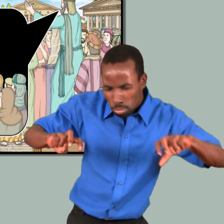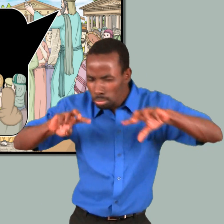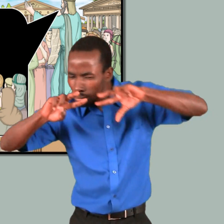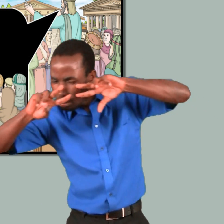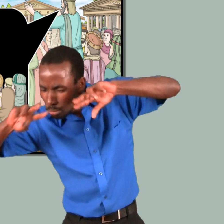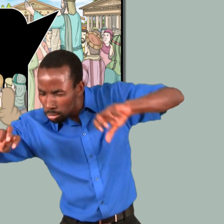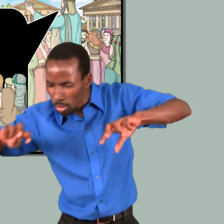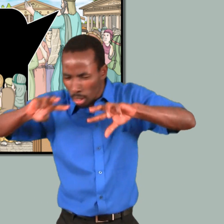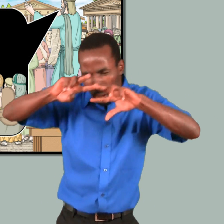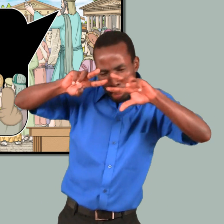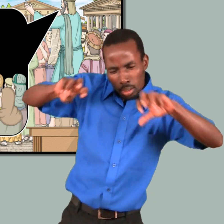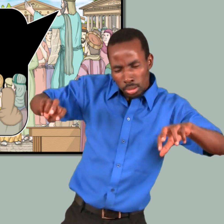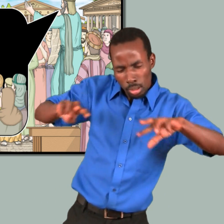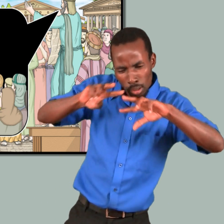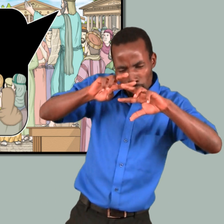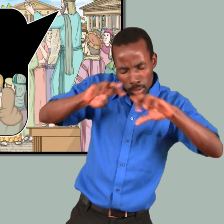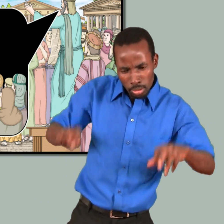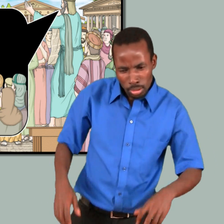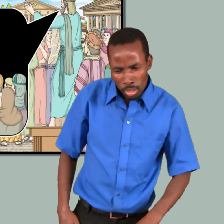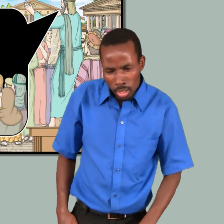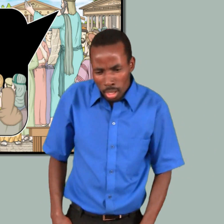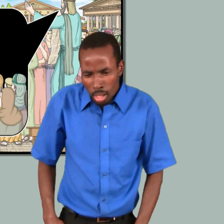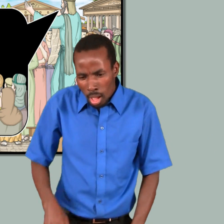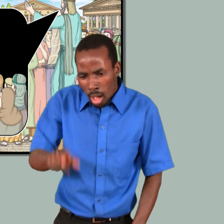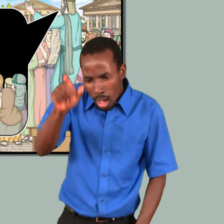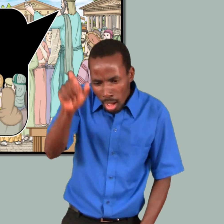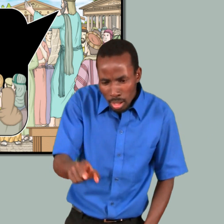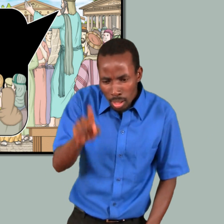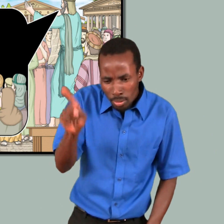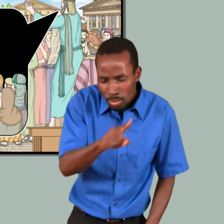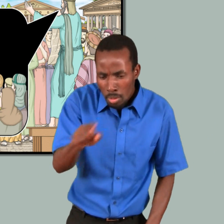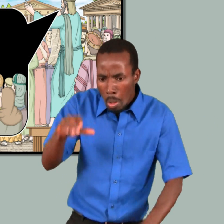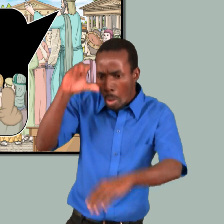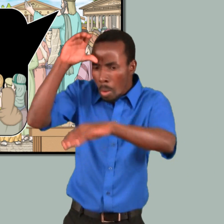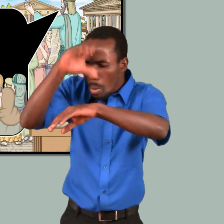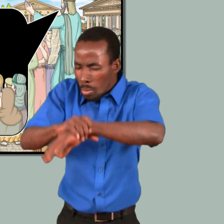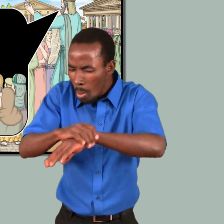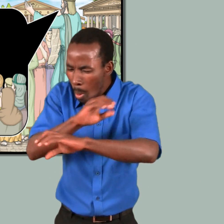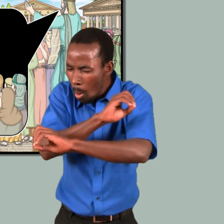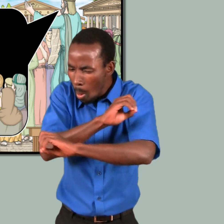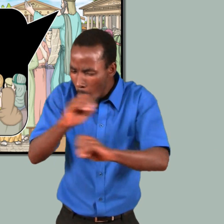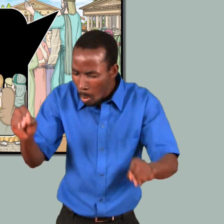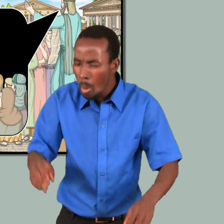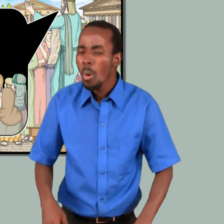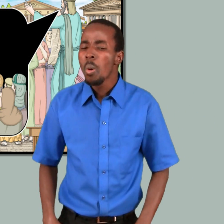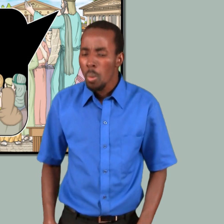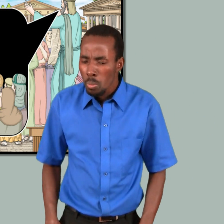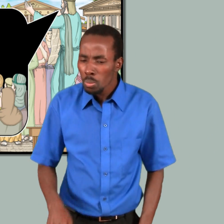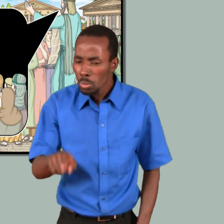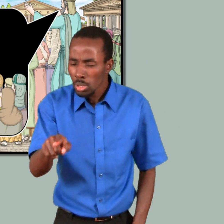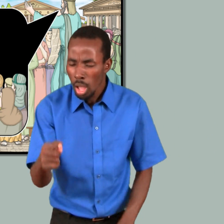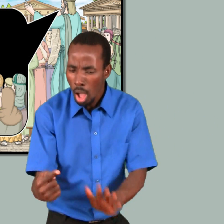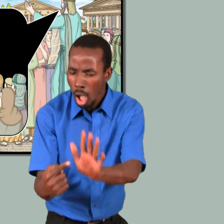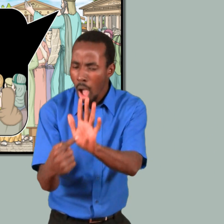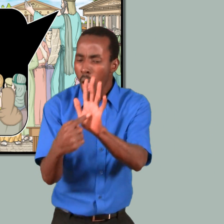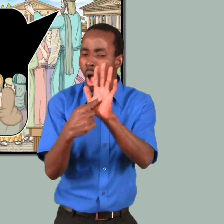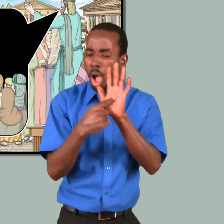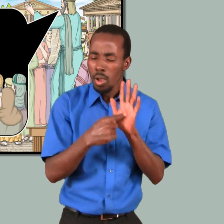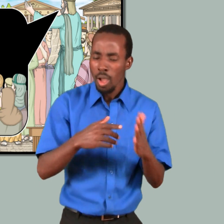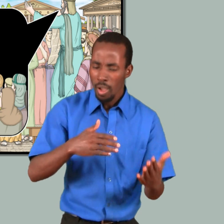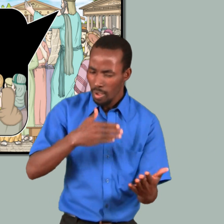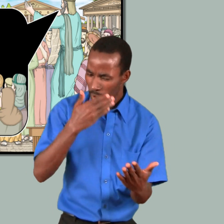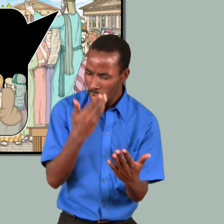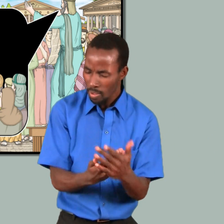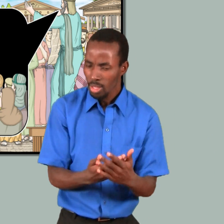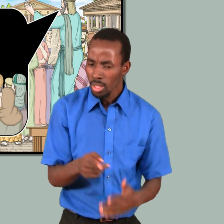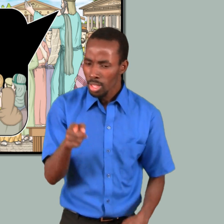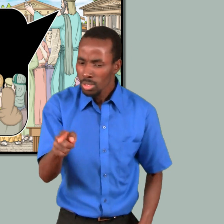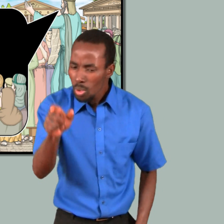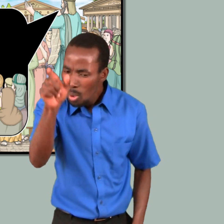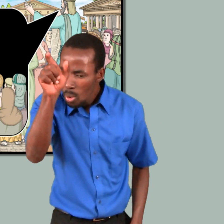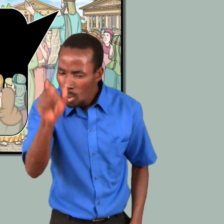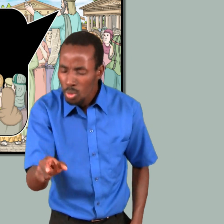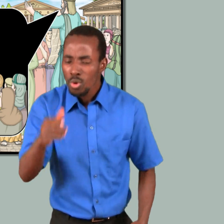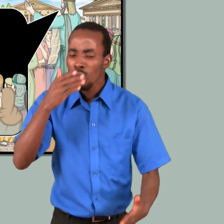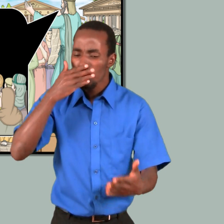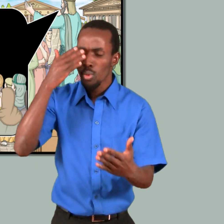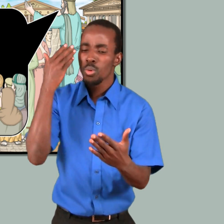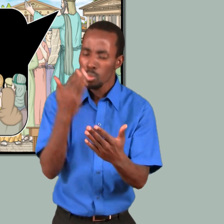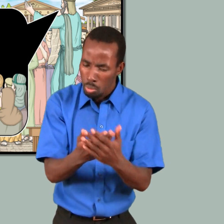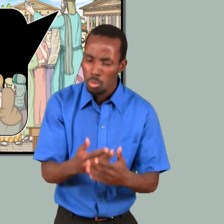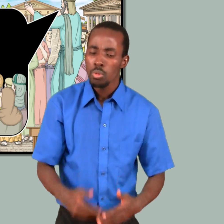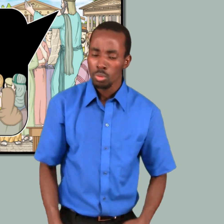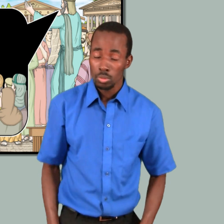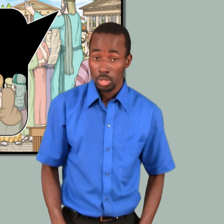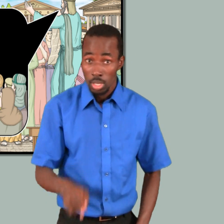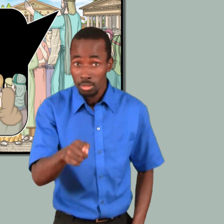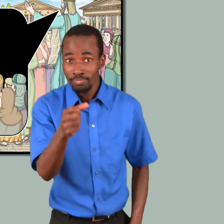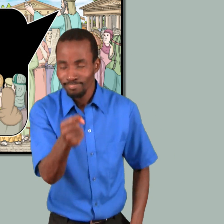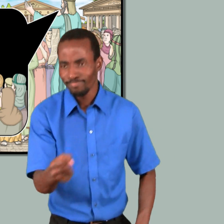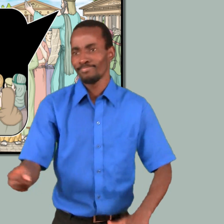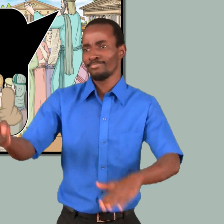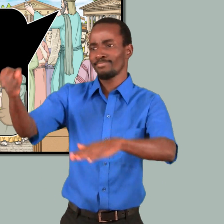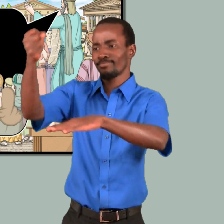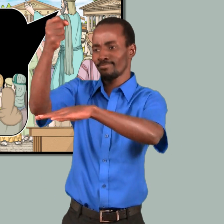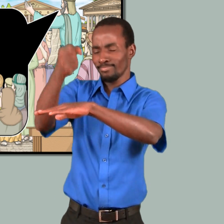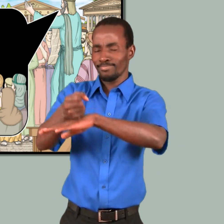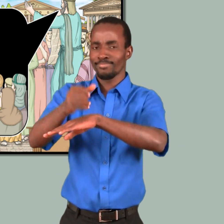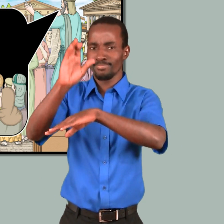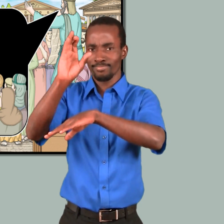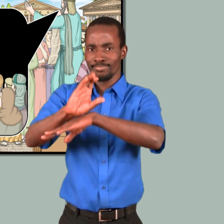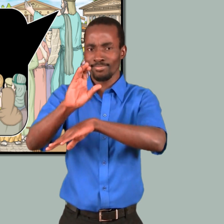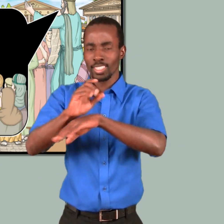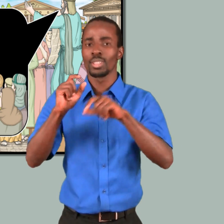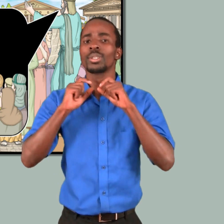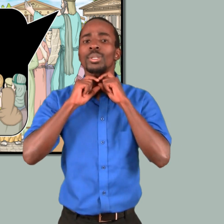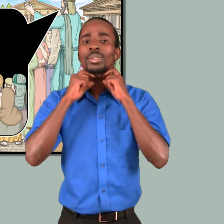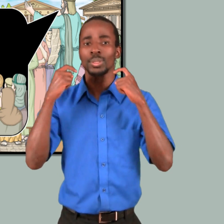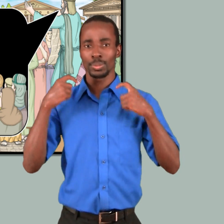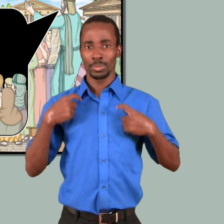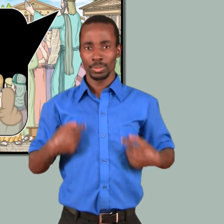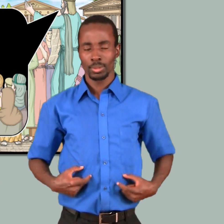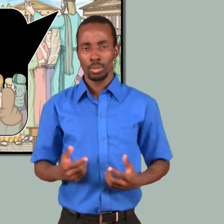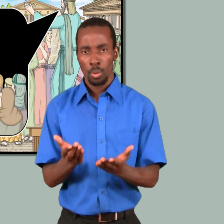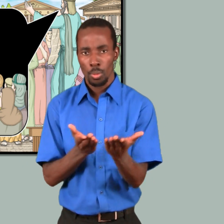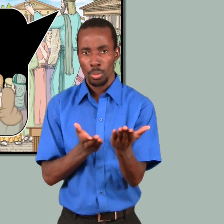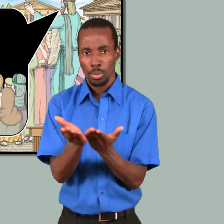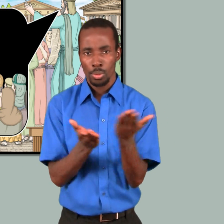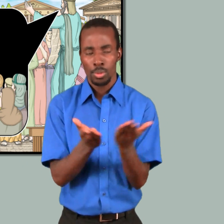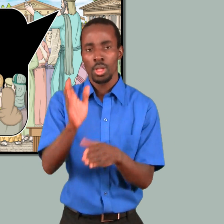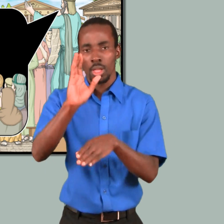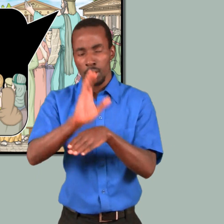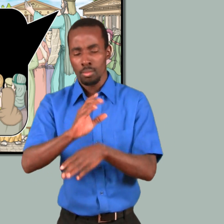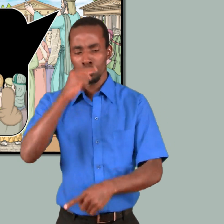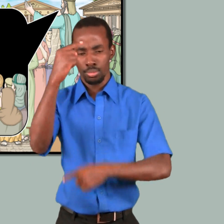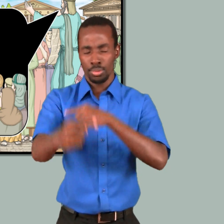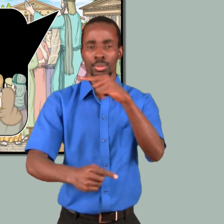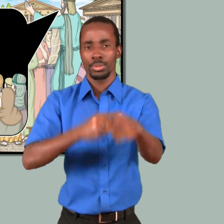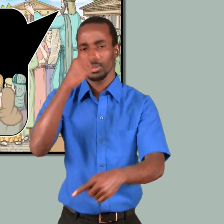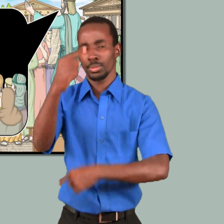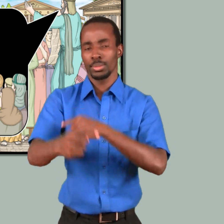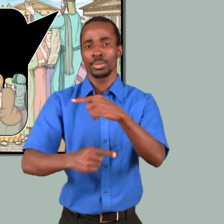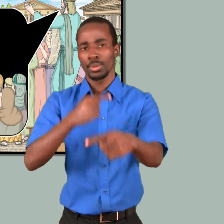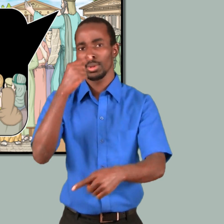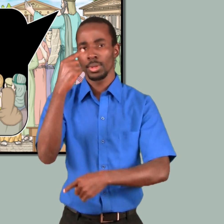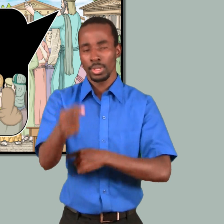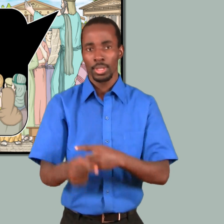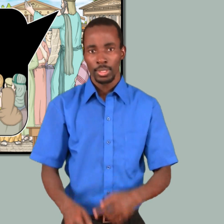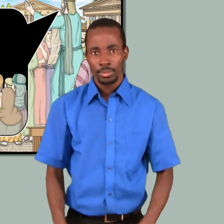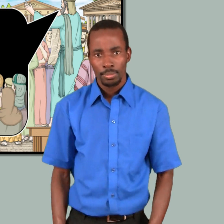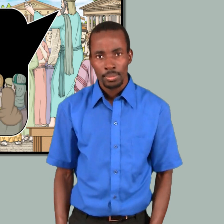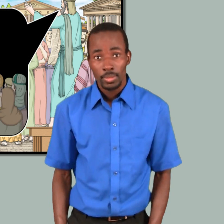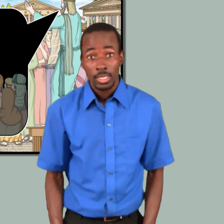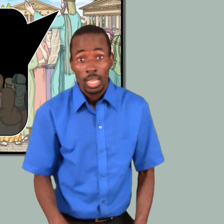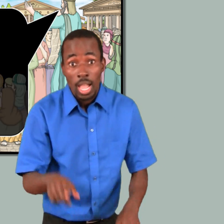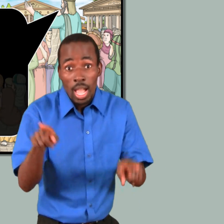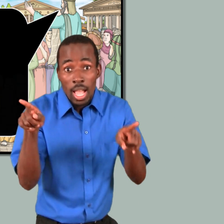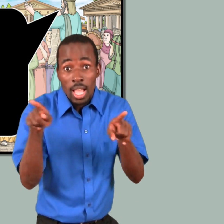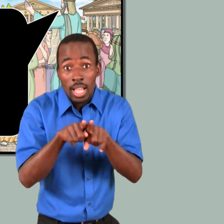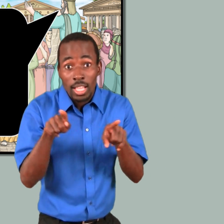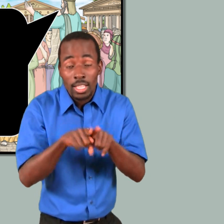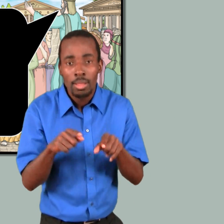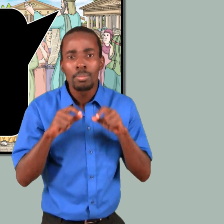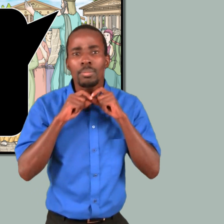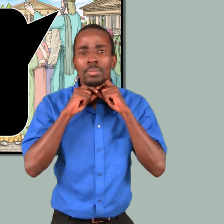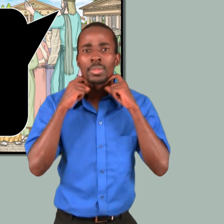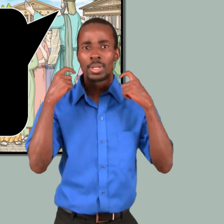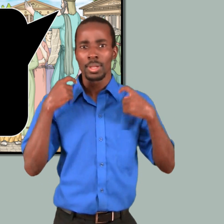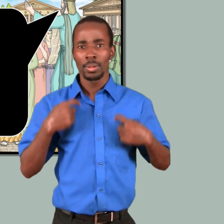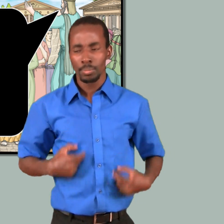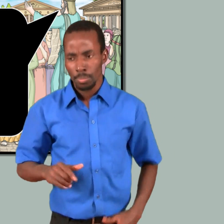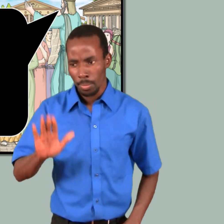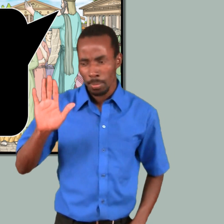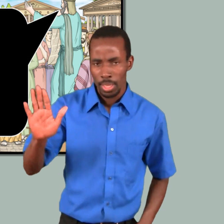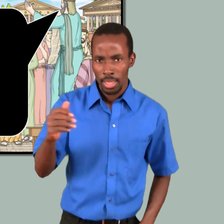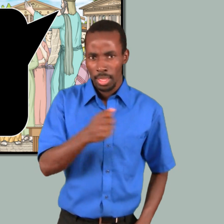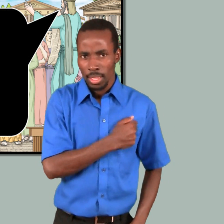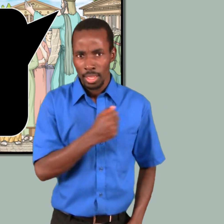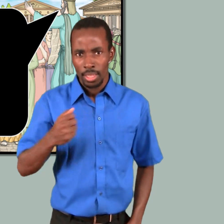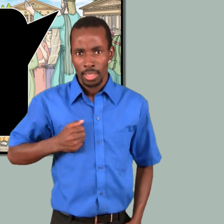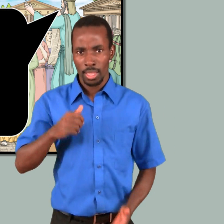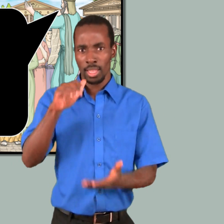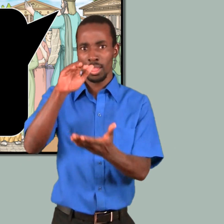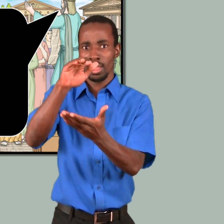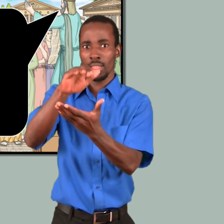Then, if they are above reproach, let them serve as deacons.